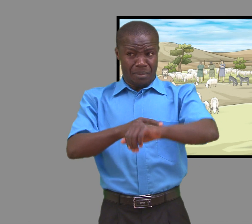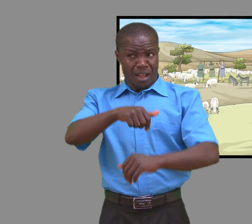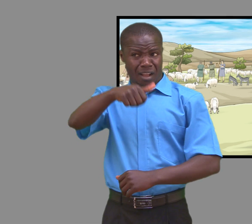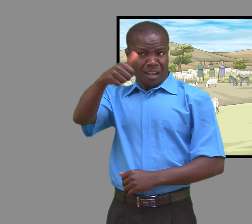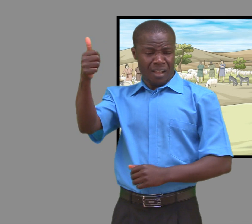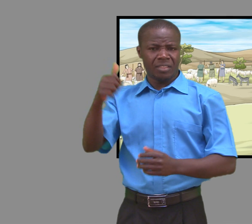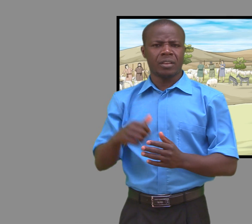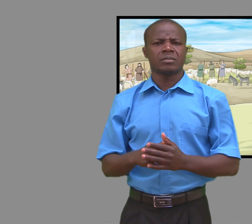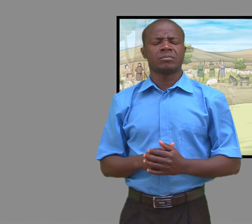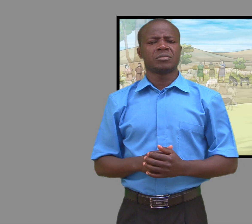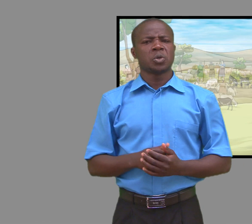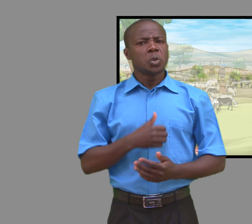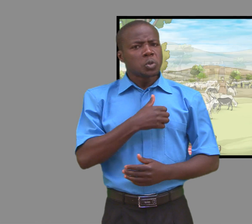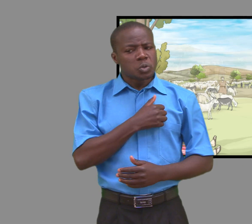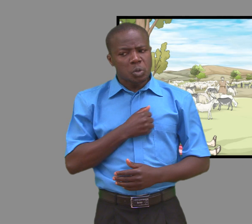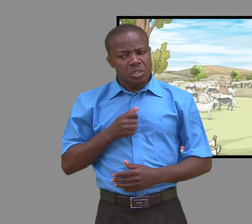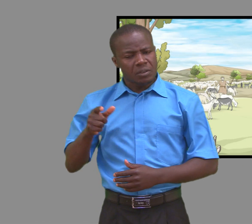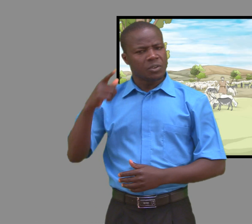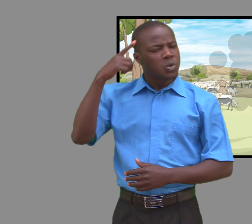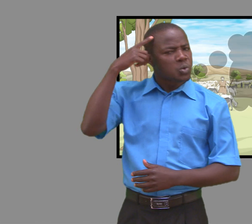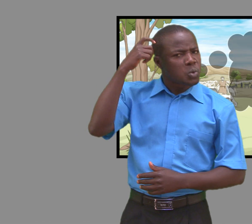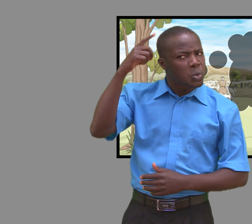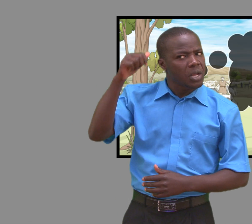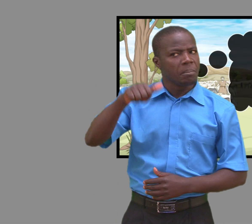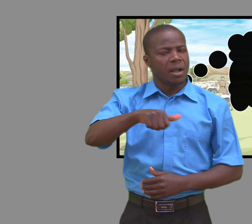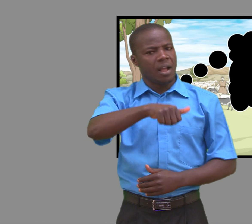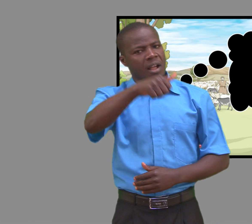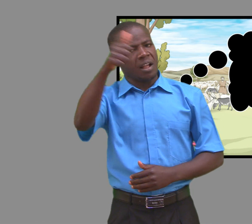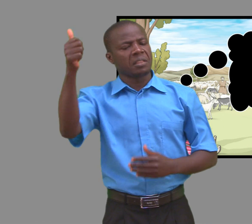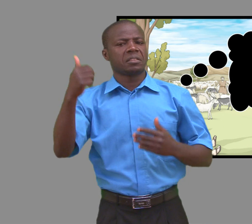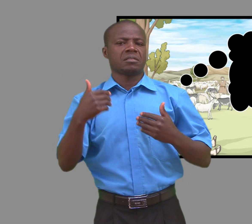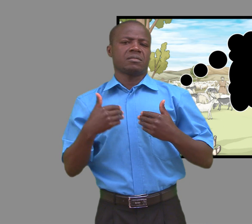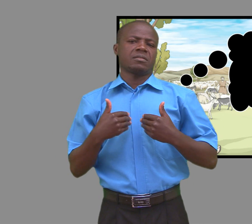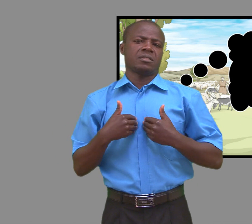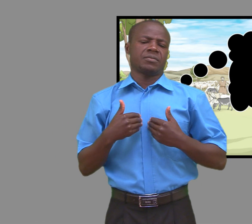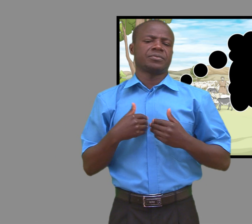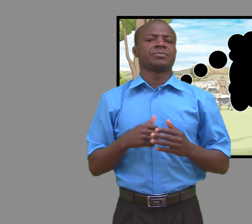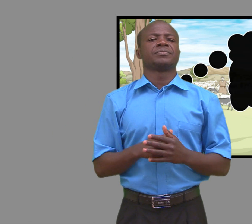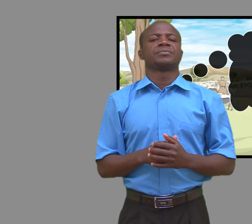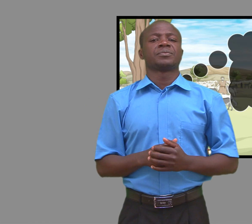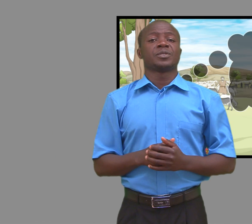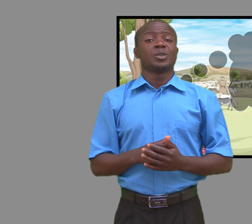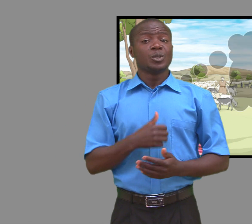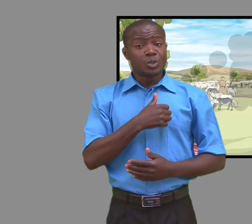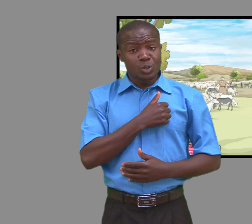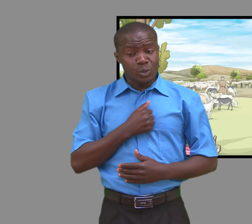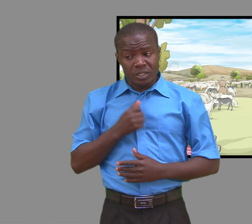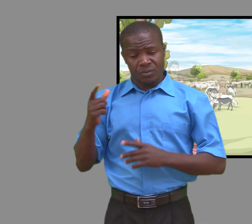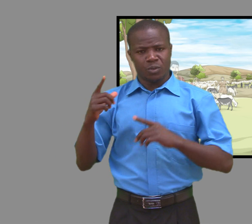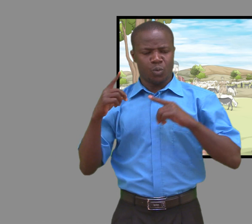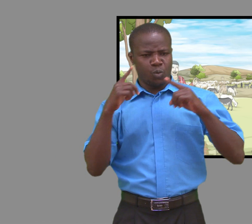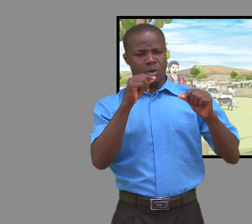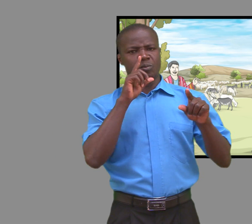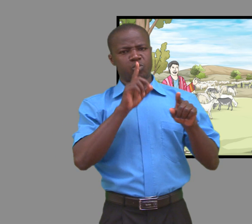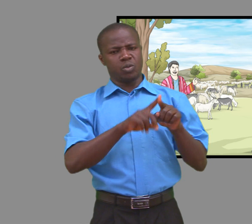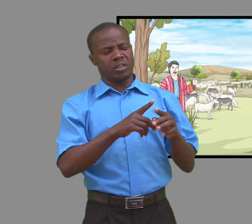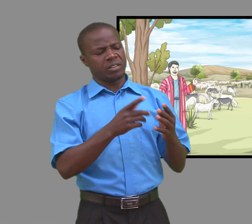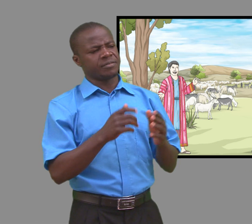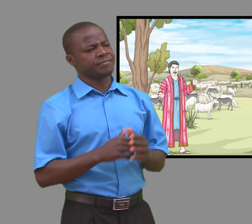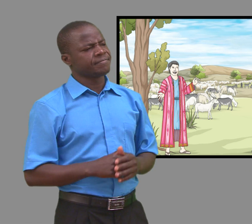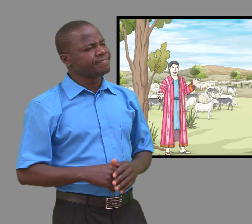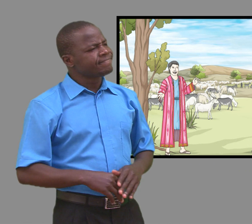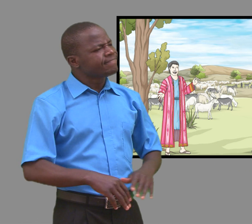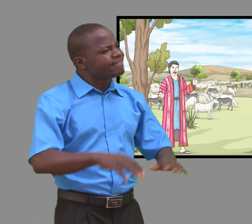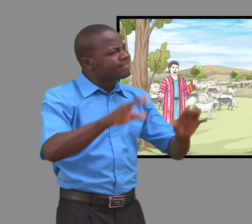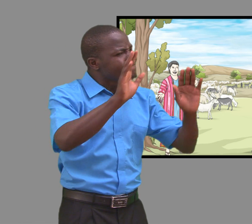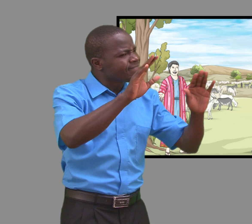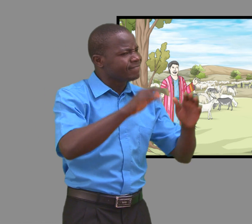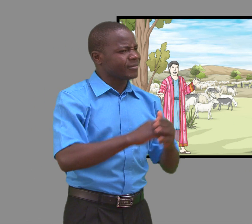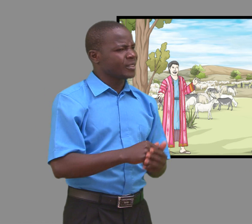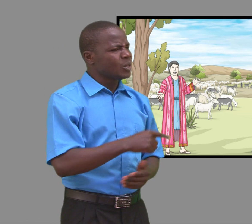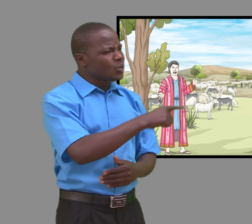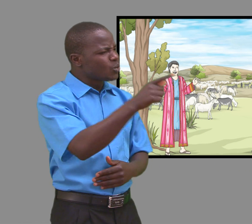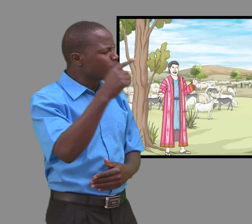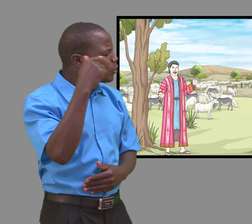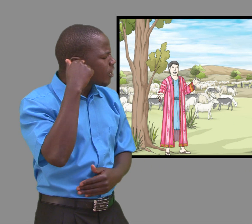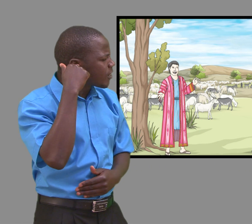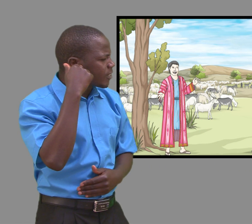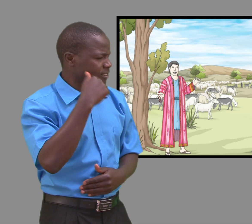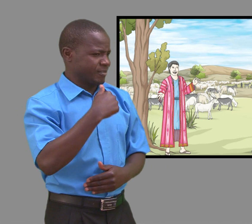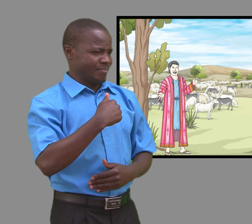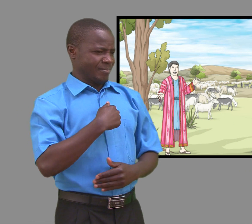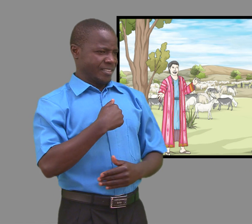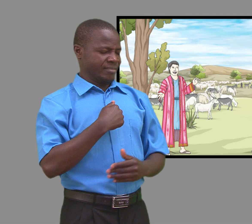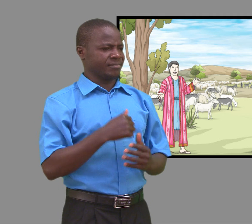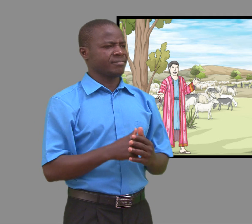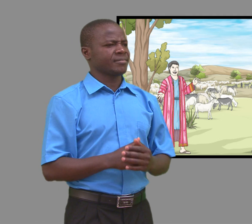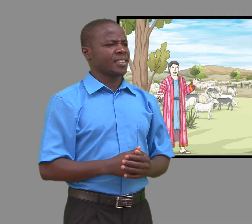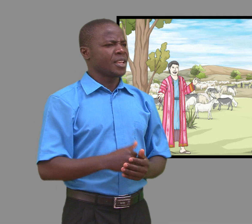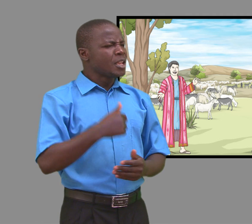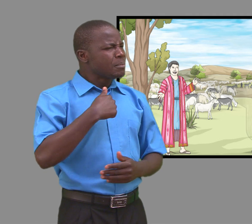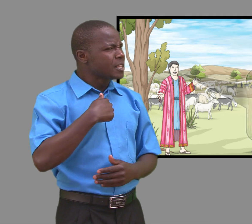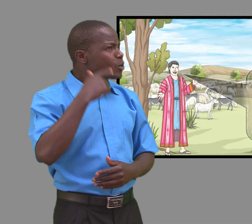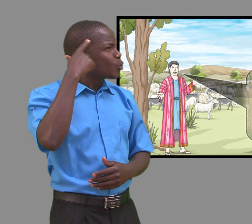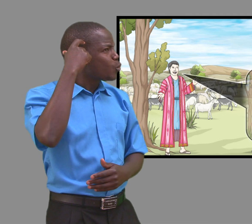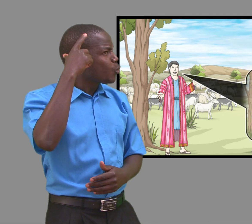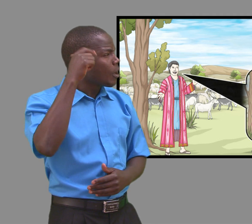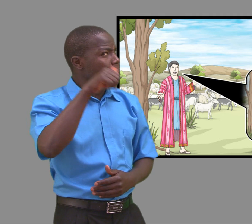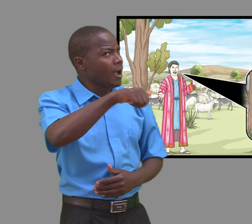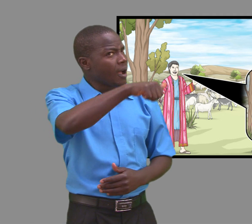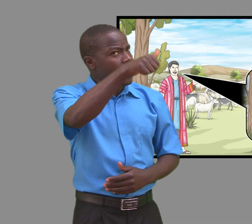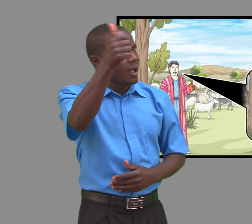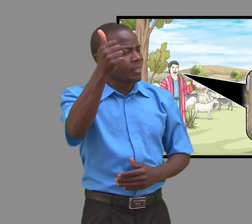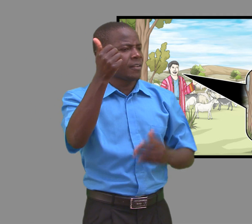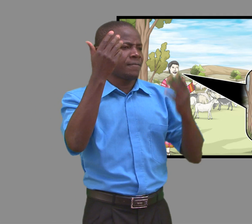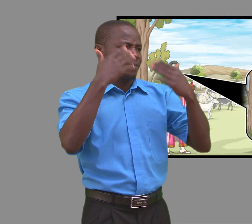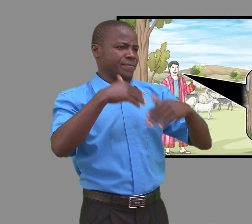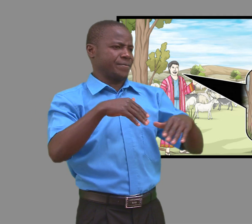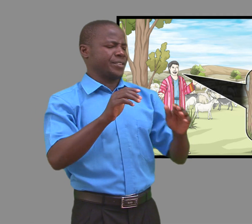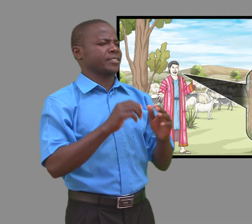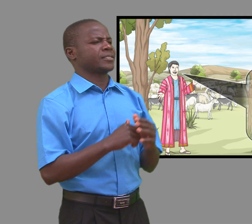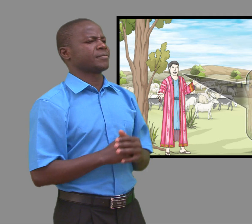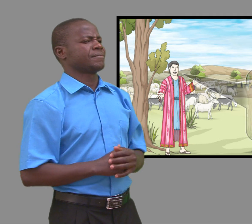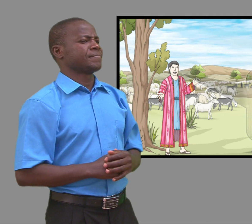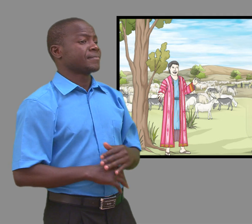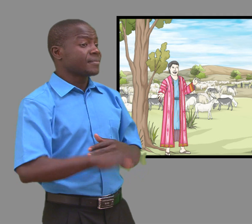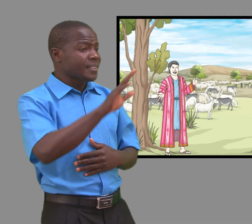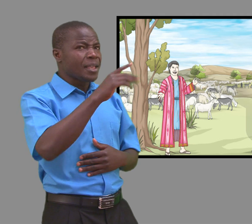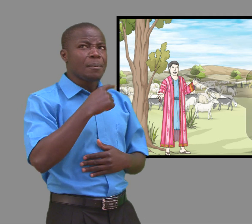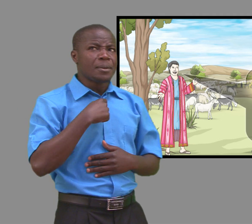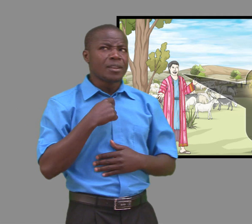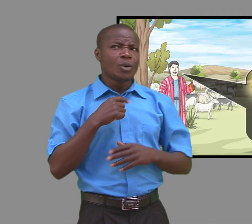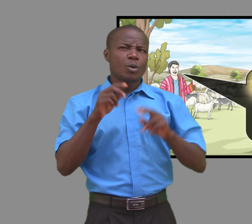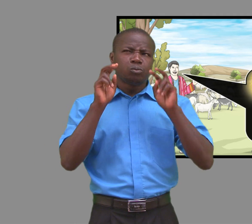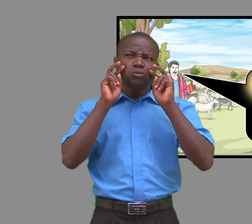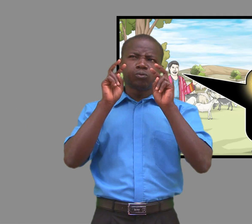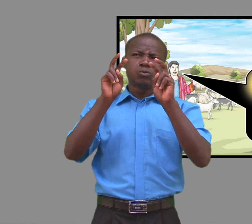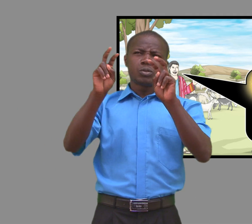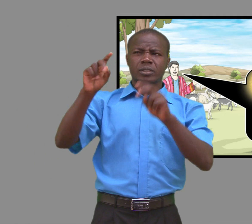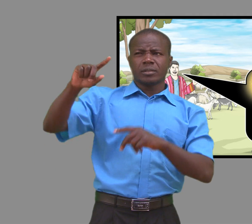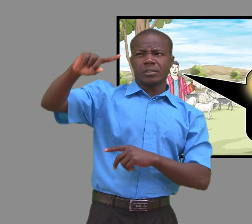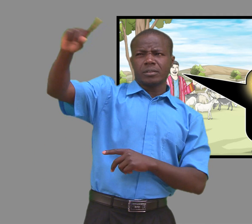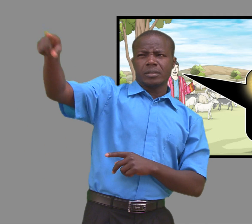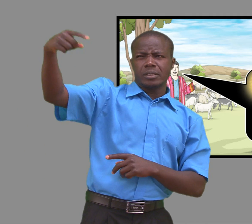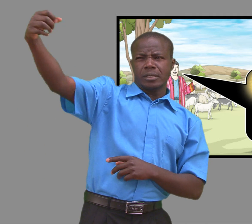Then Joseph had another dream and told it to his brothers.